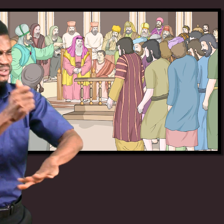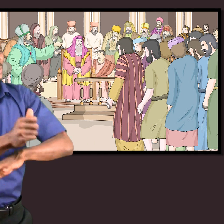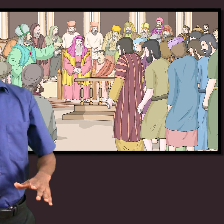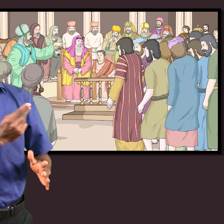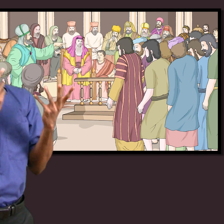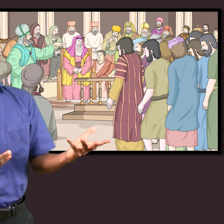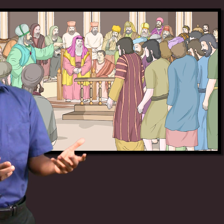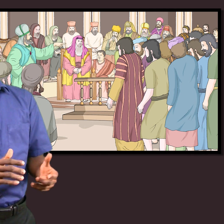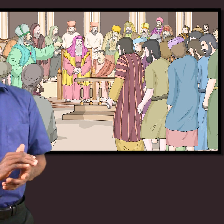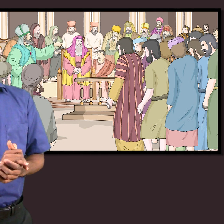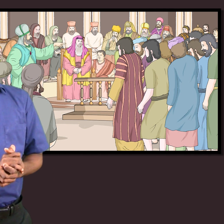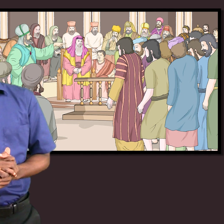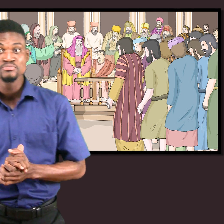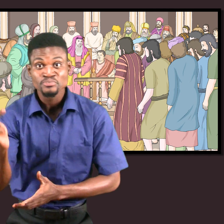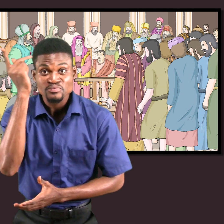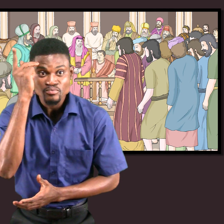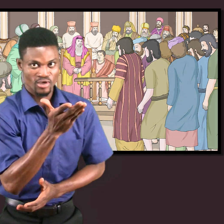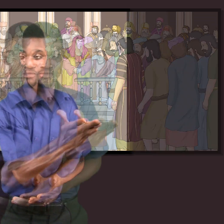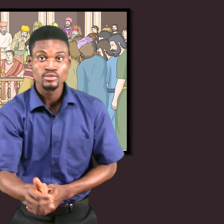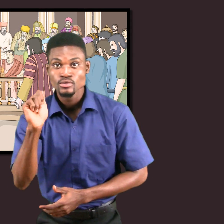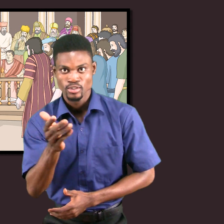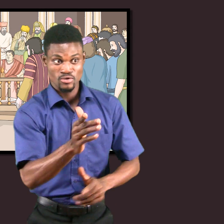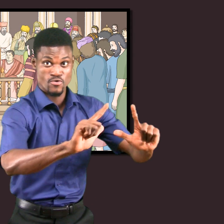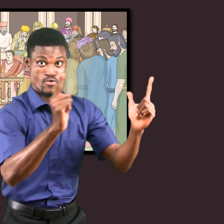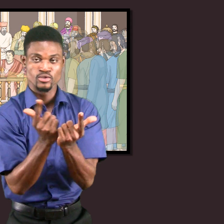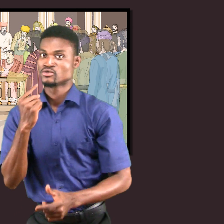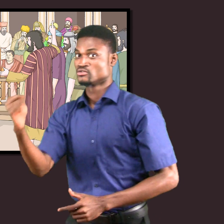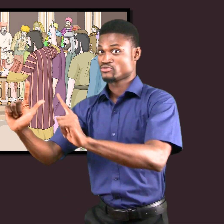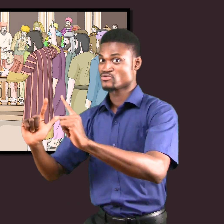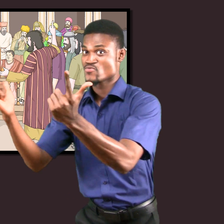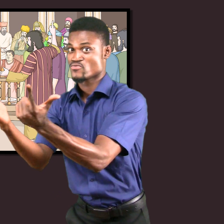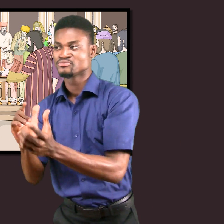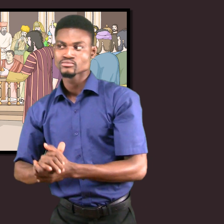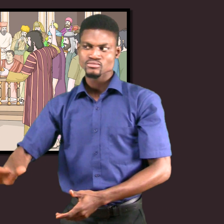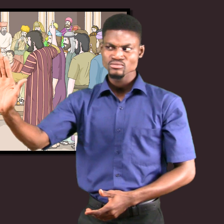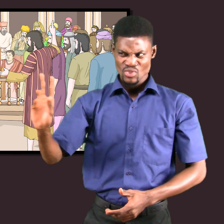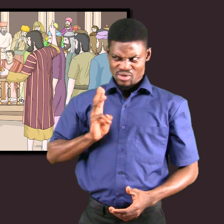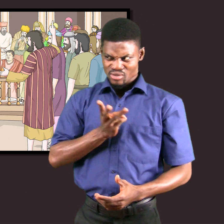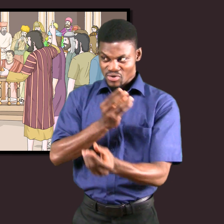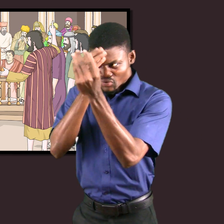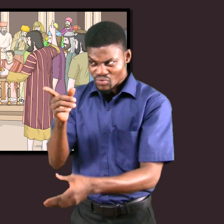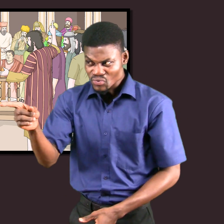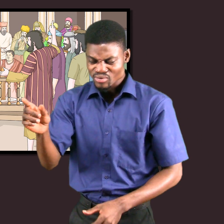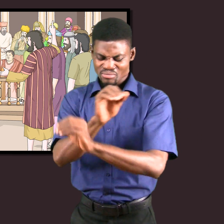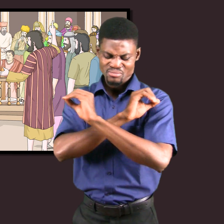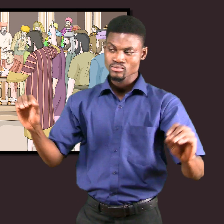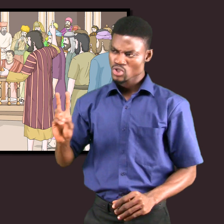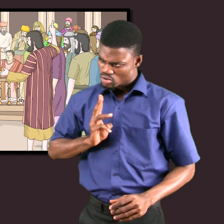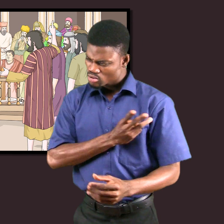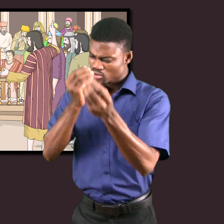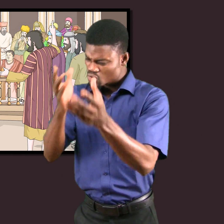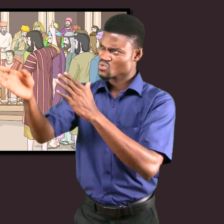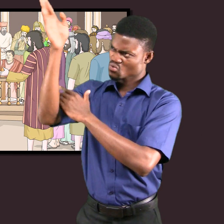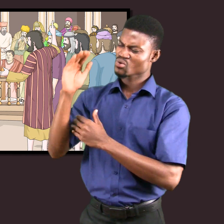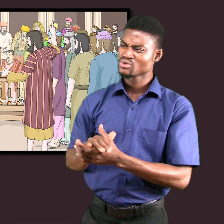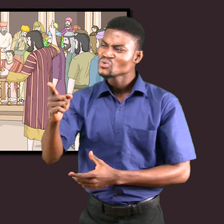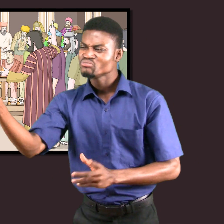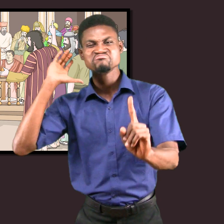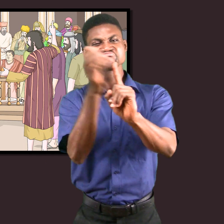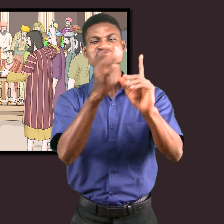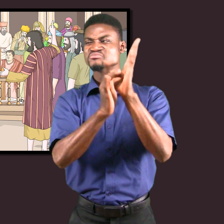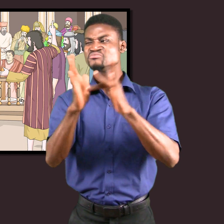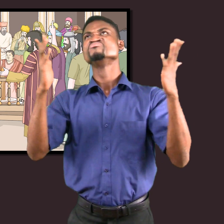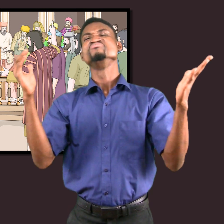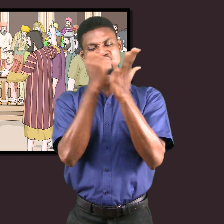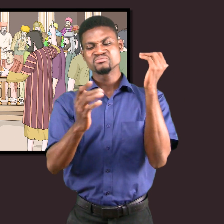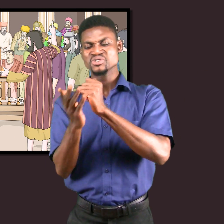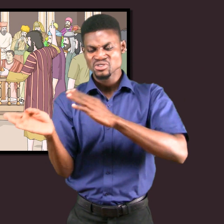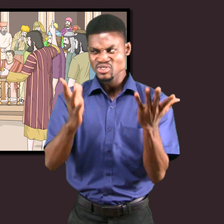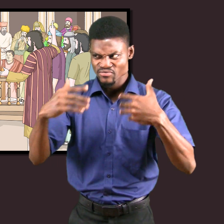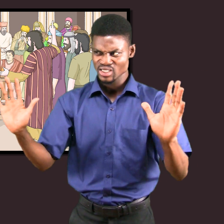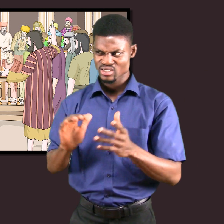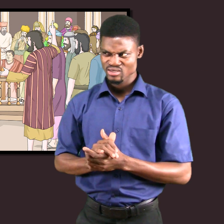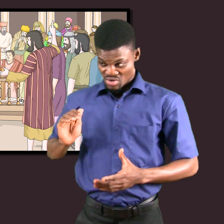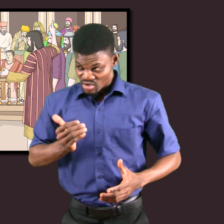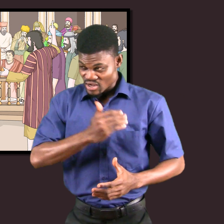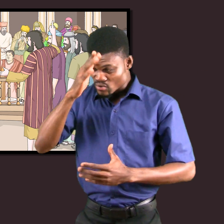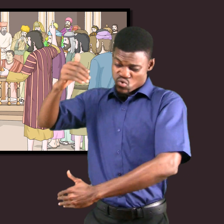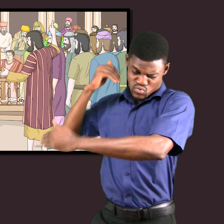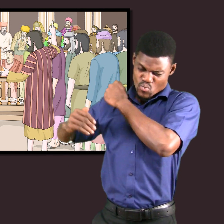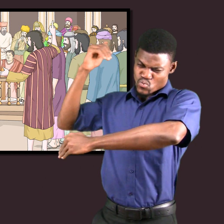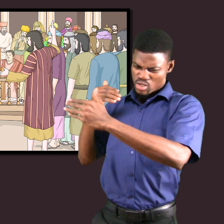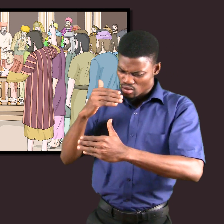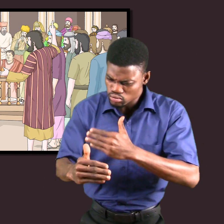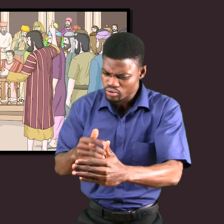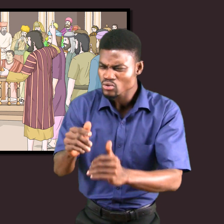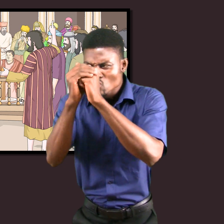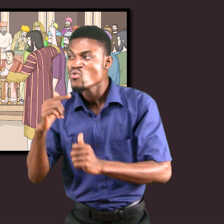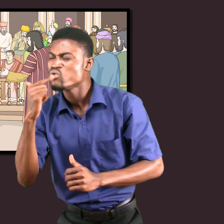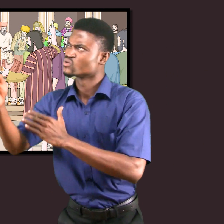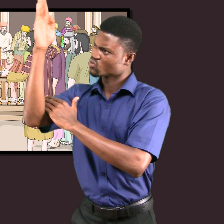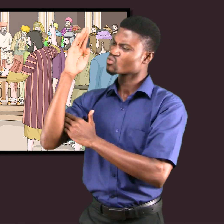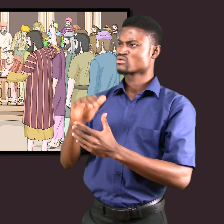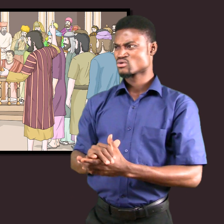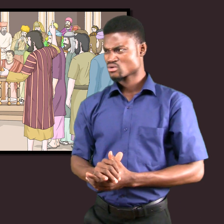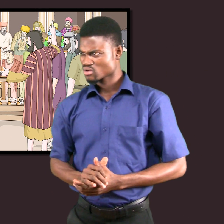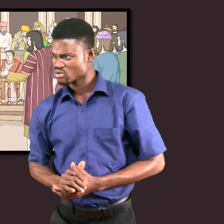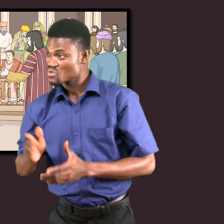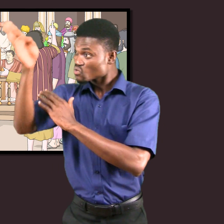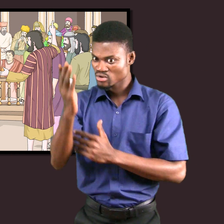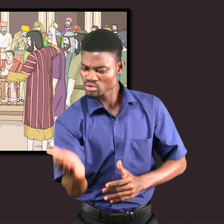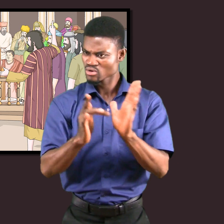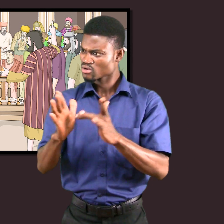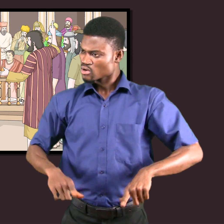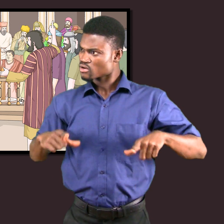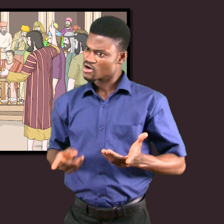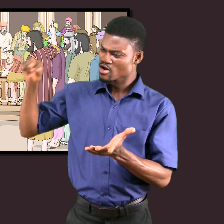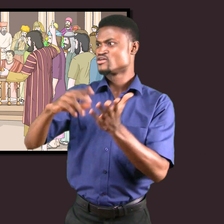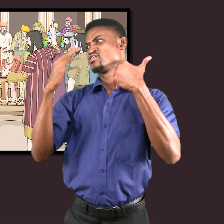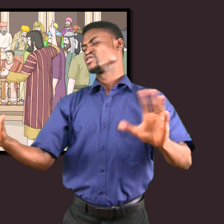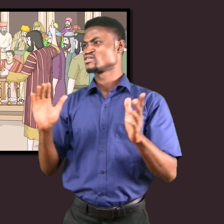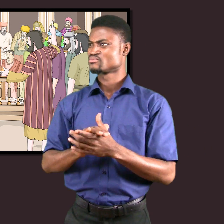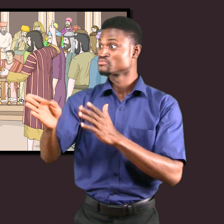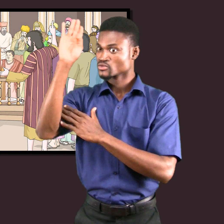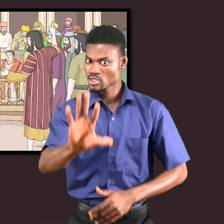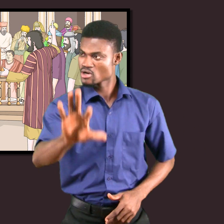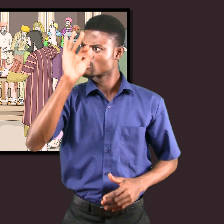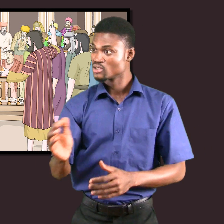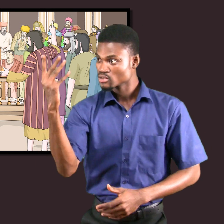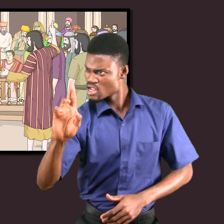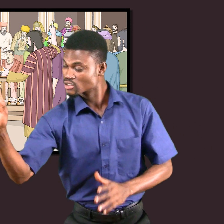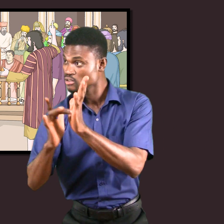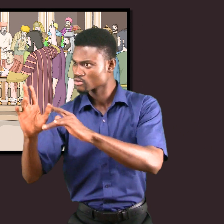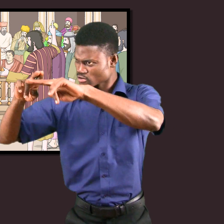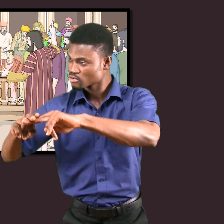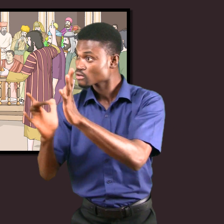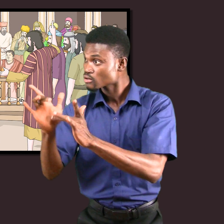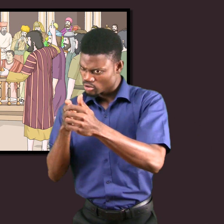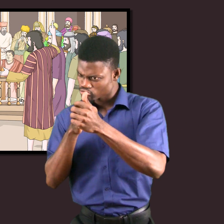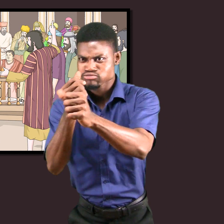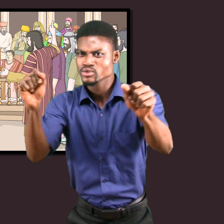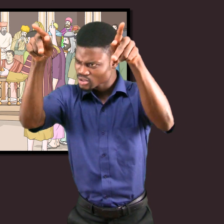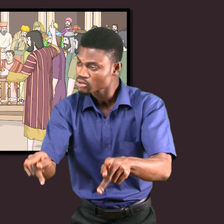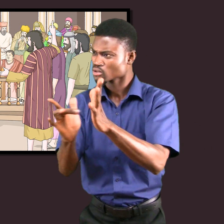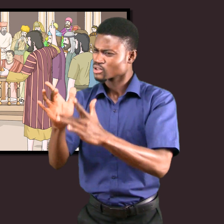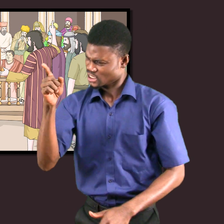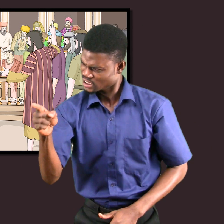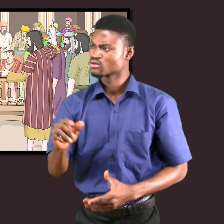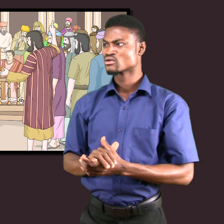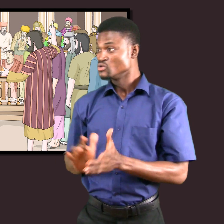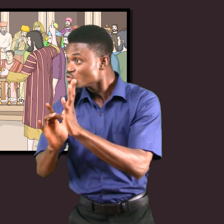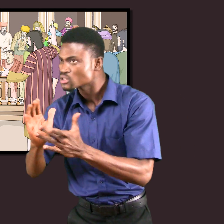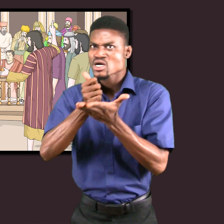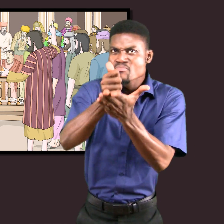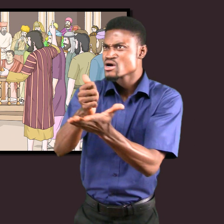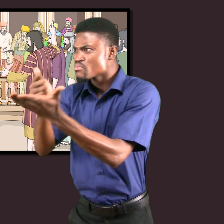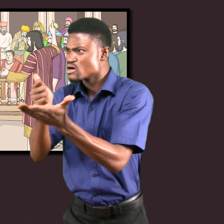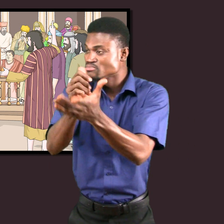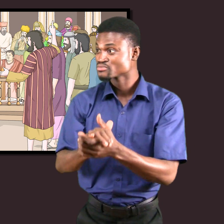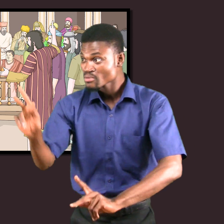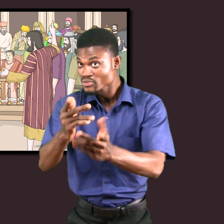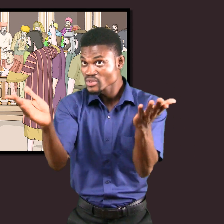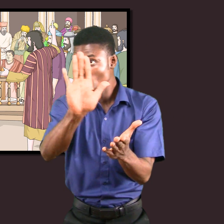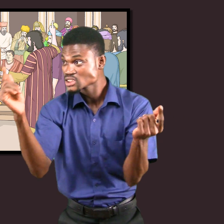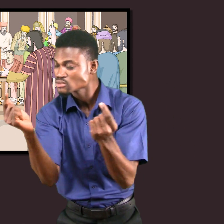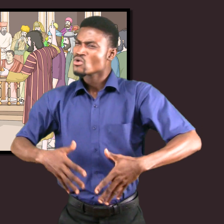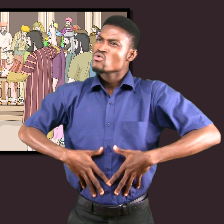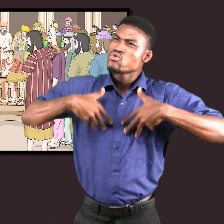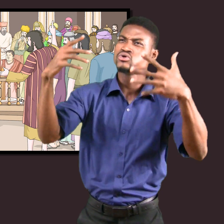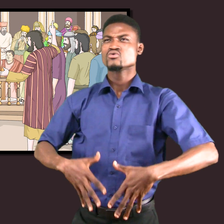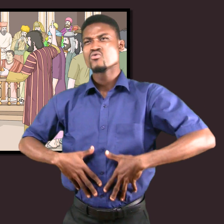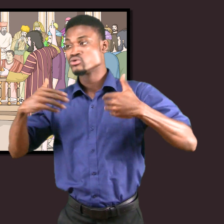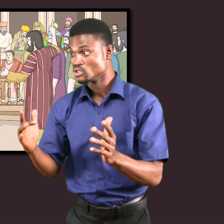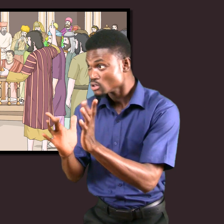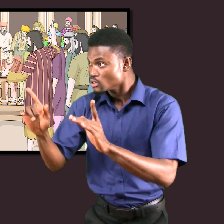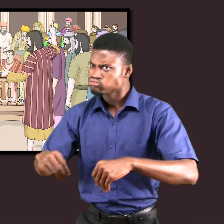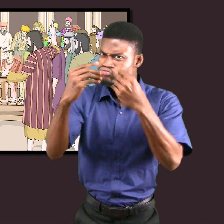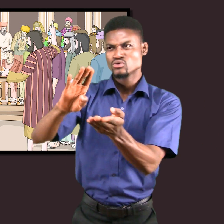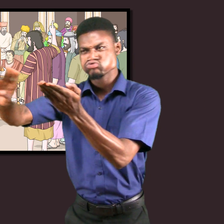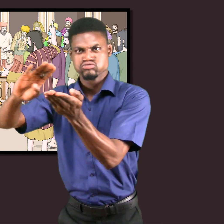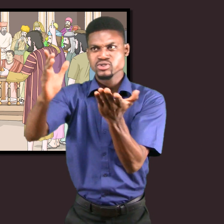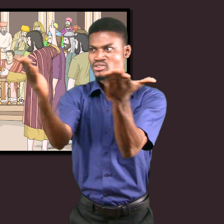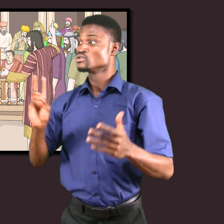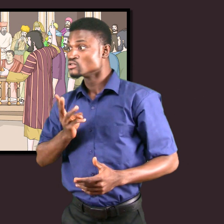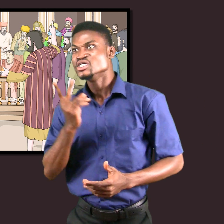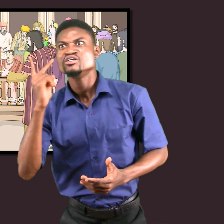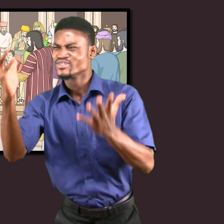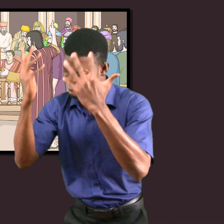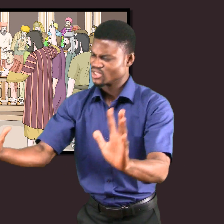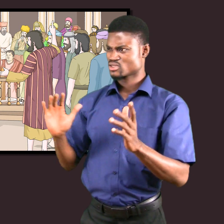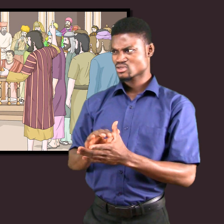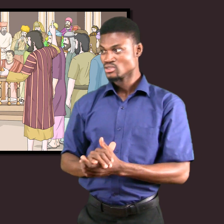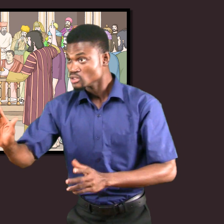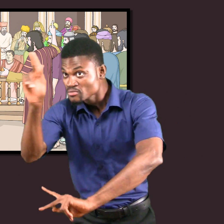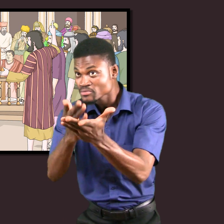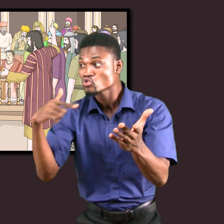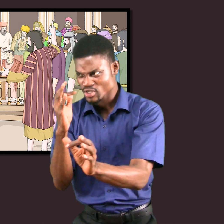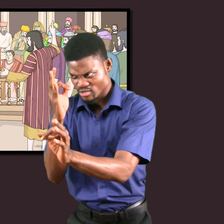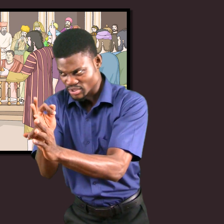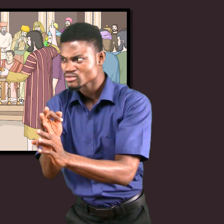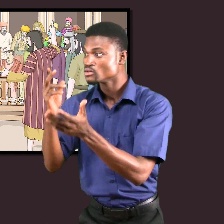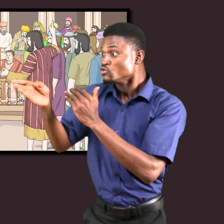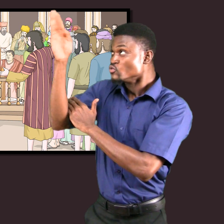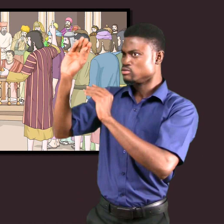But Peter and the other apostles replied, “We must obey God rather than men. The God of our fathers raised up Jesus, whom you had killed by hanging Him on a tree. God exalted Him to His right hand as Prince and Savior, in order to grant repentance and forgiveness of sins to Israel.